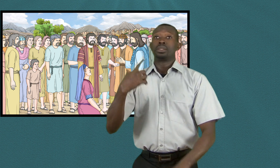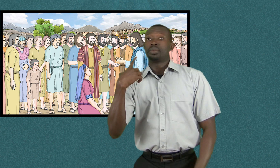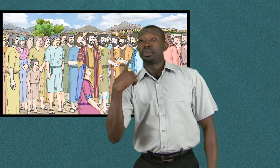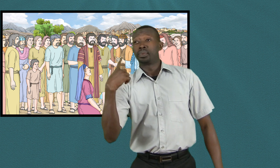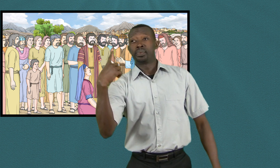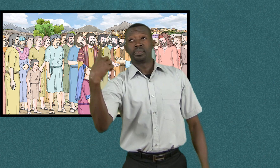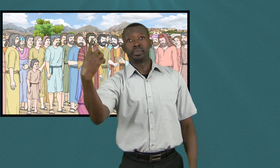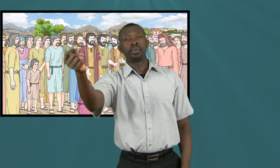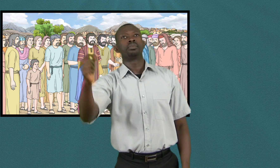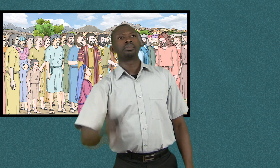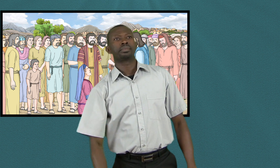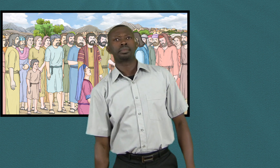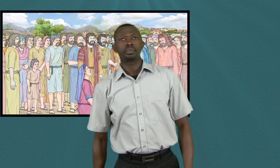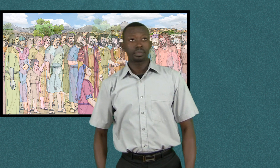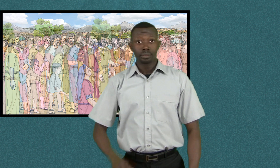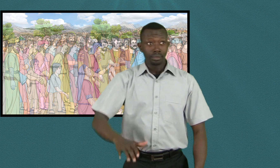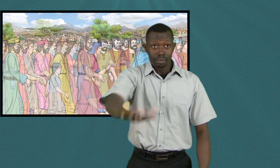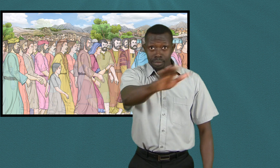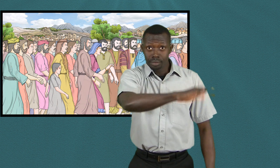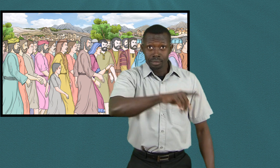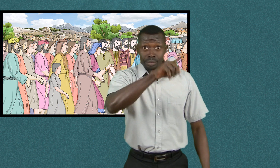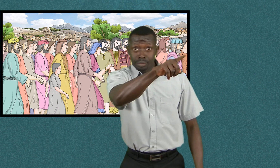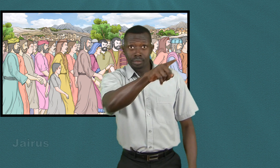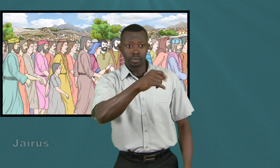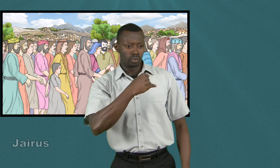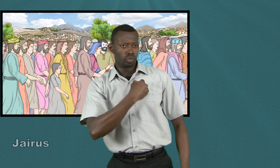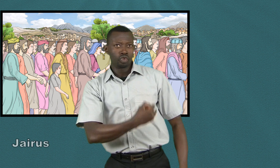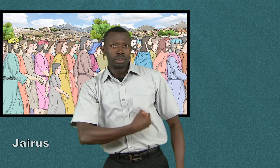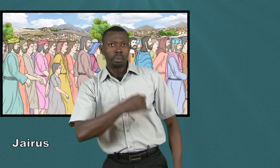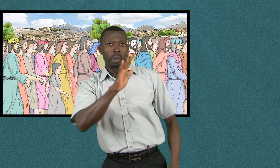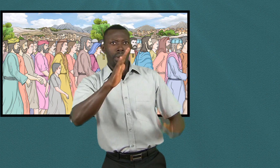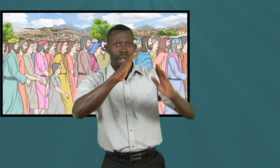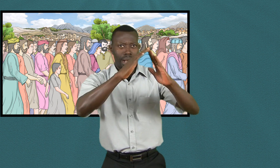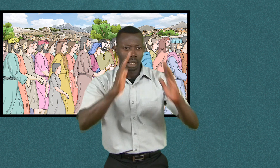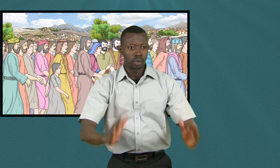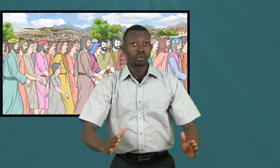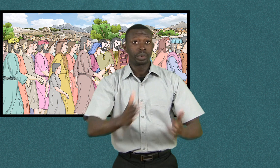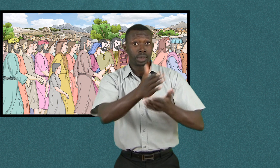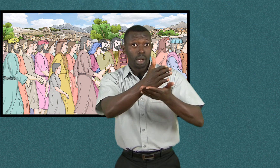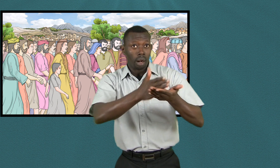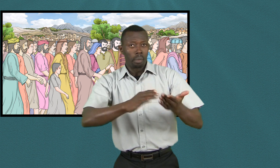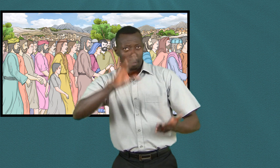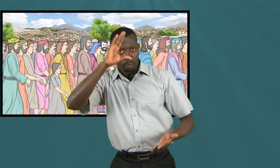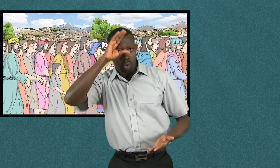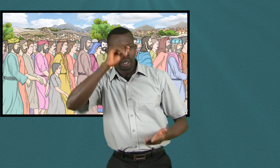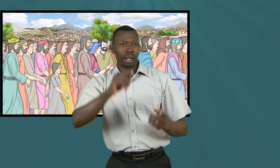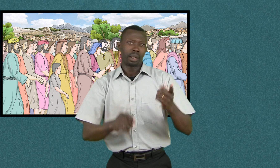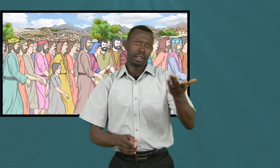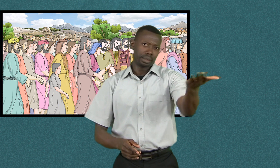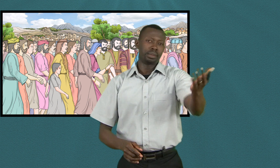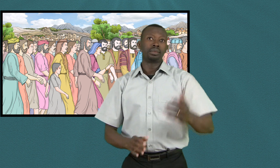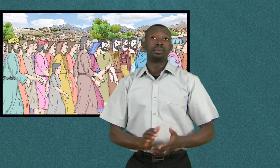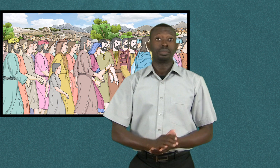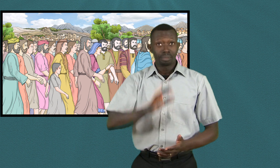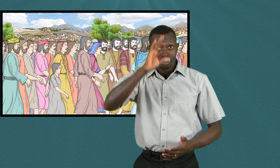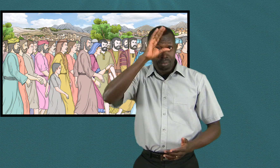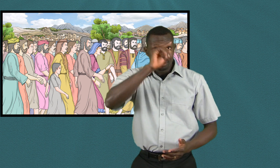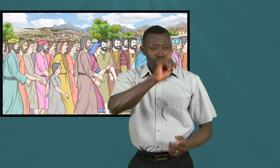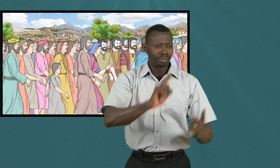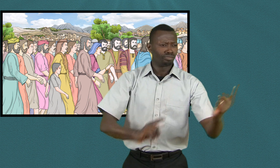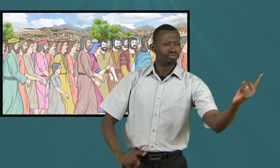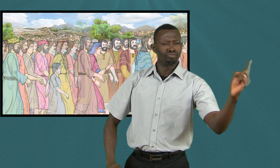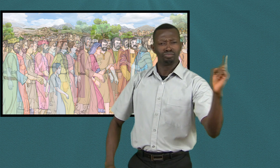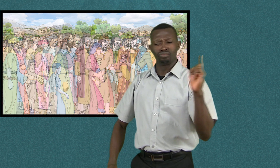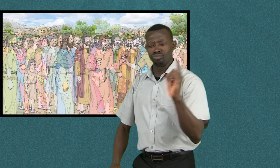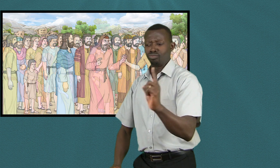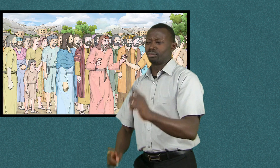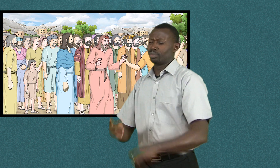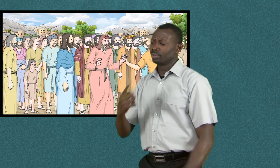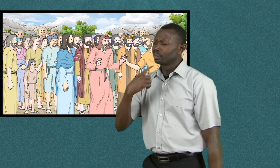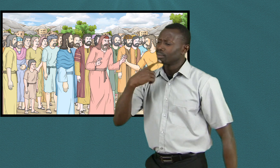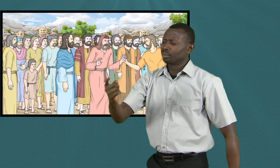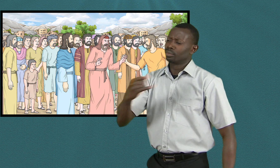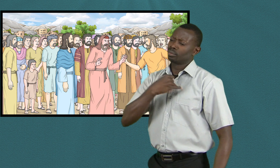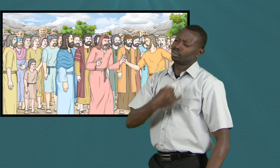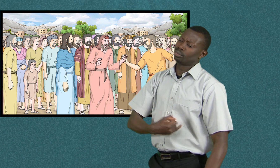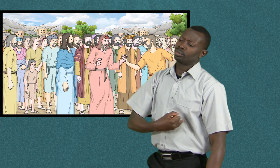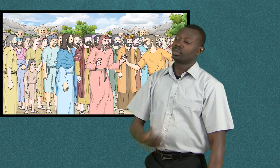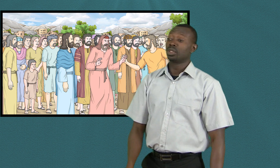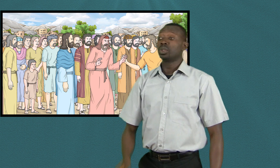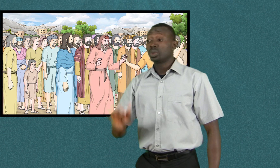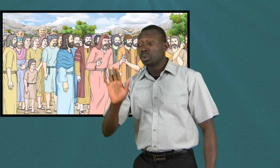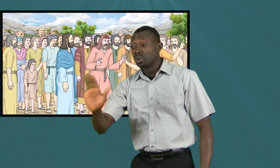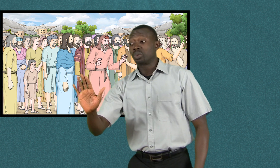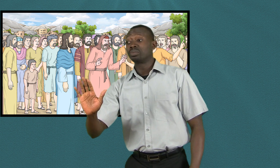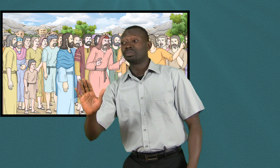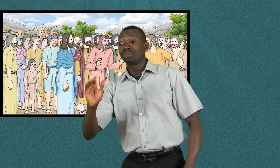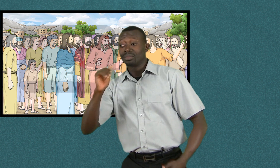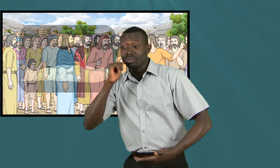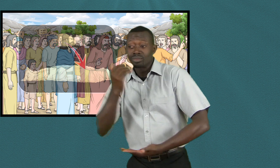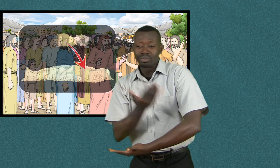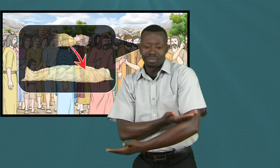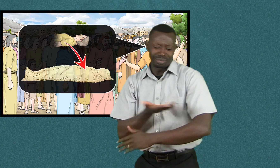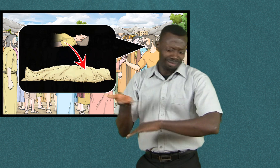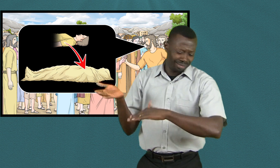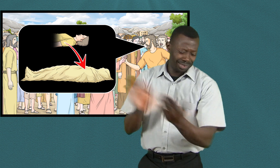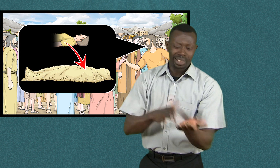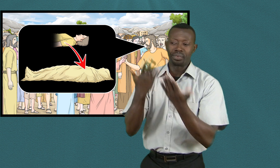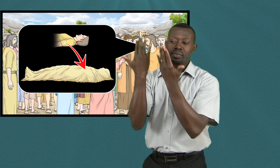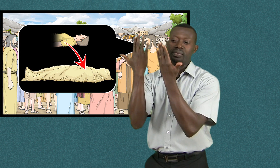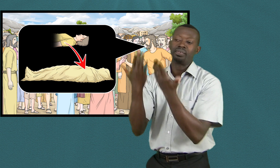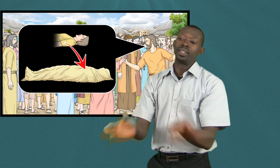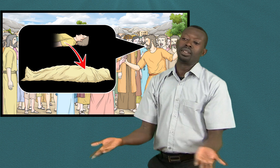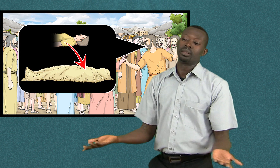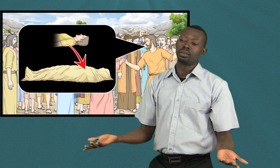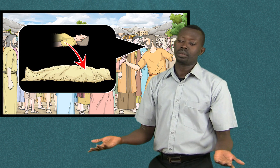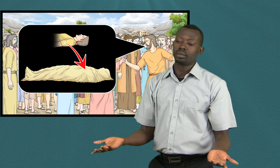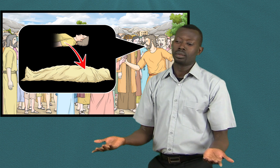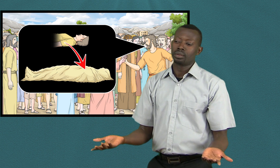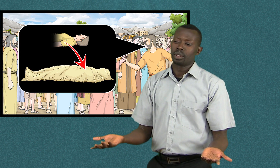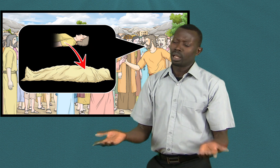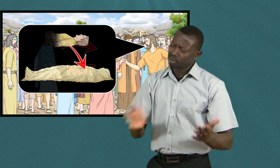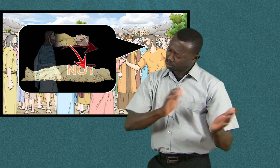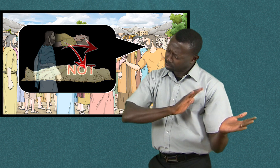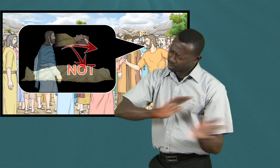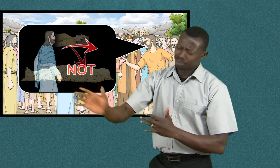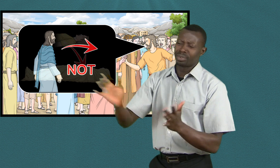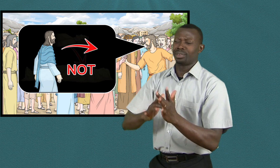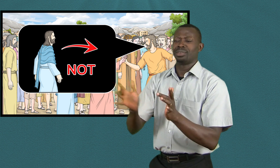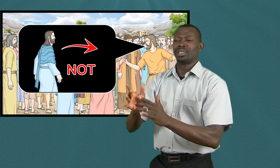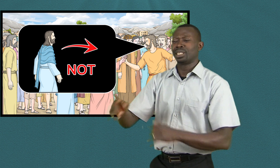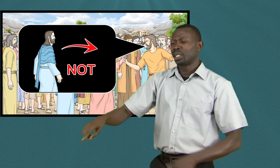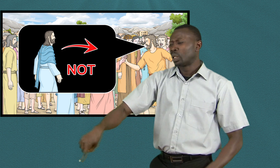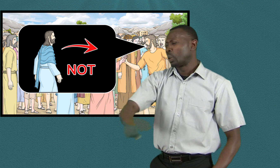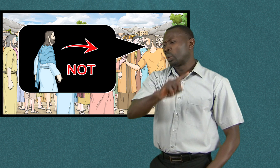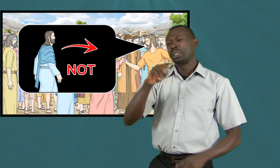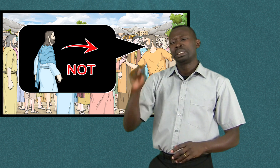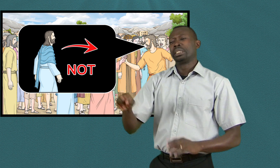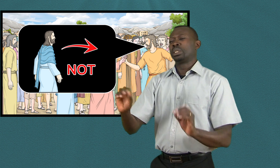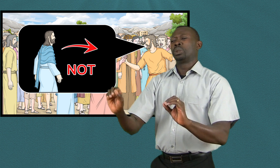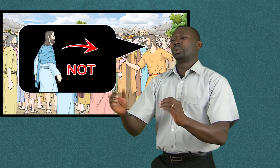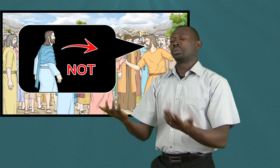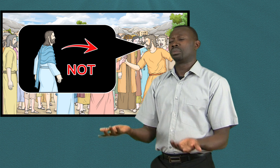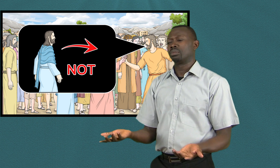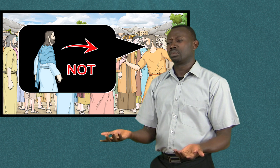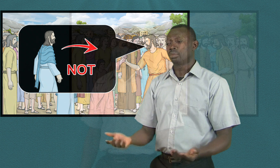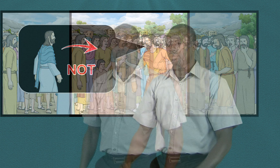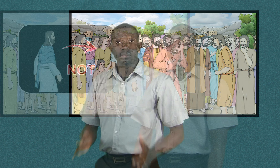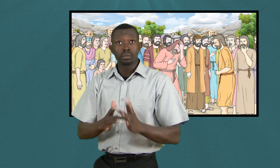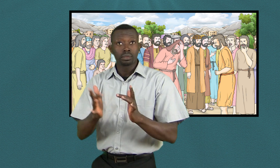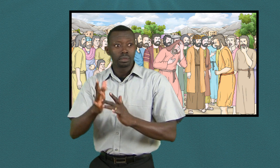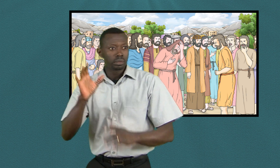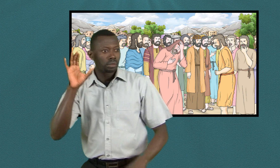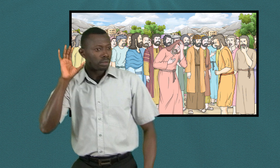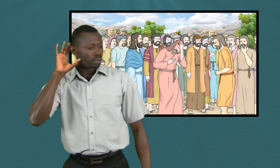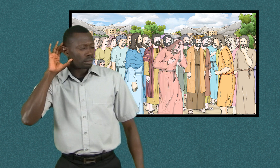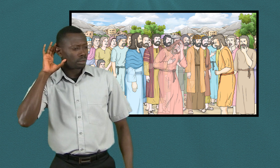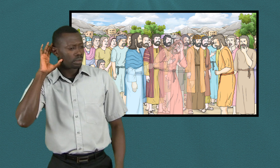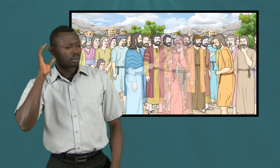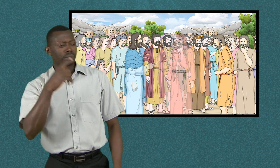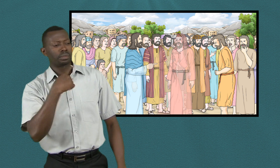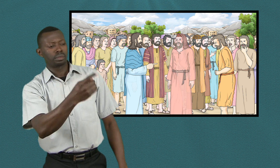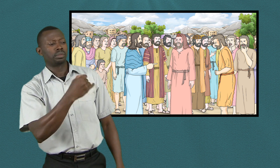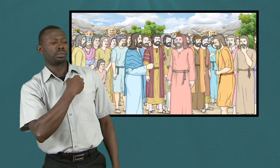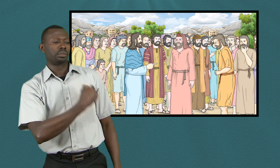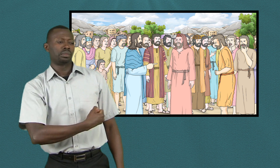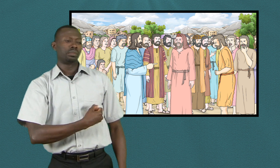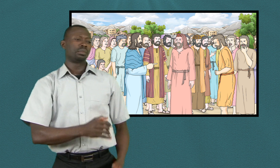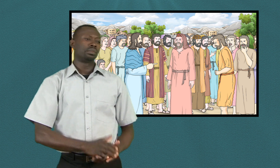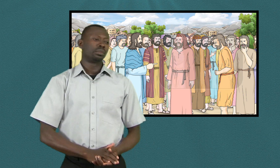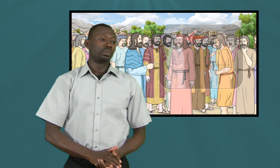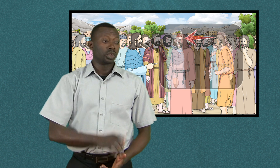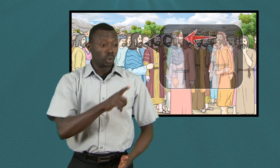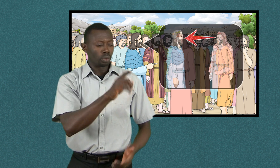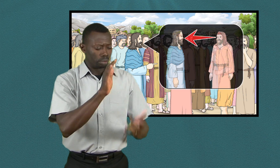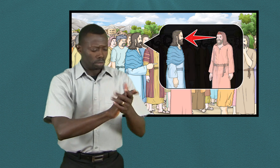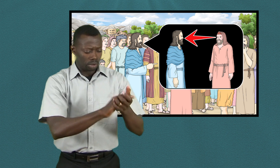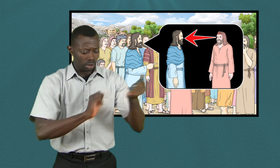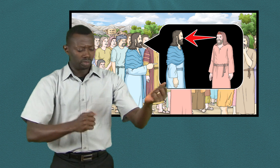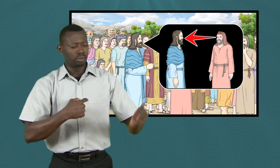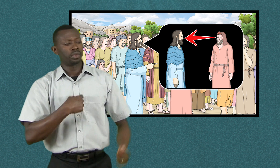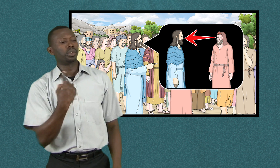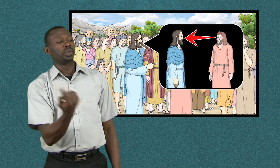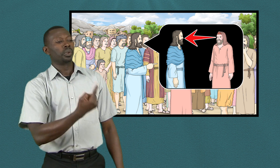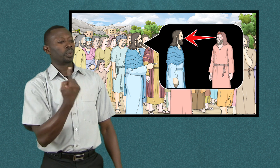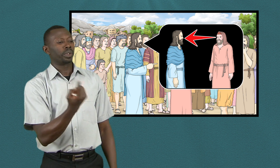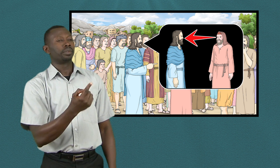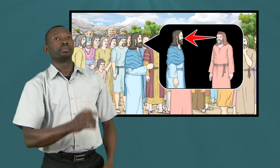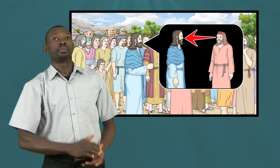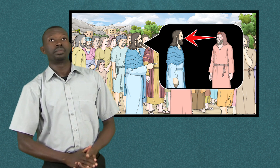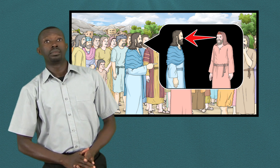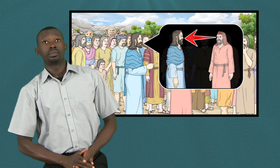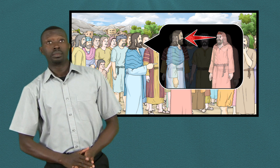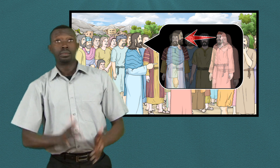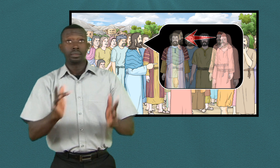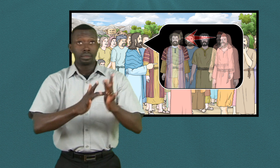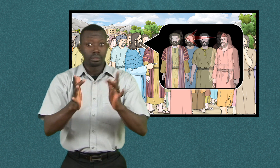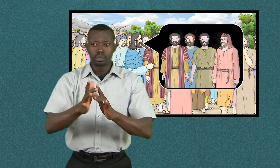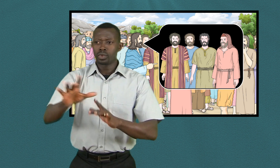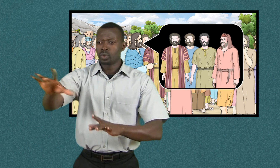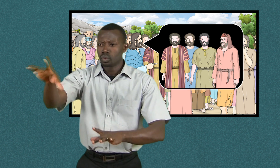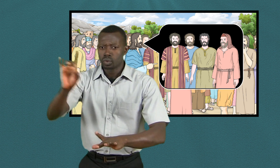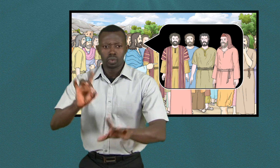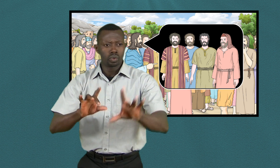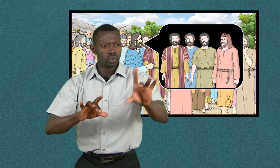While He was still speaking, messengers from the house of Jairus arrived and said, “Your daughter is dead; why bother the Teacher anymore?” But Jesus overheard their conversation and said to Jairus, “Do not be afraid; just believe.”